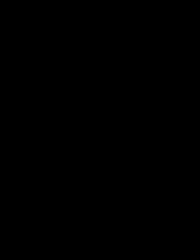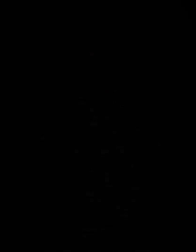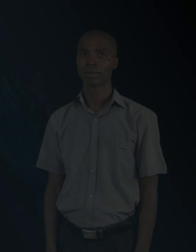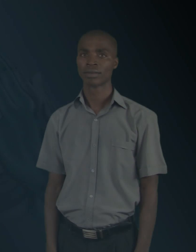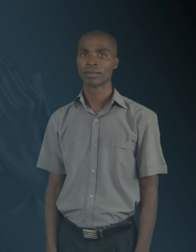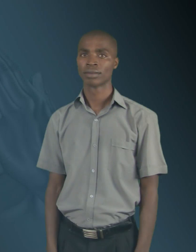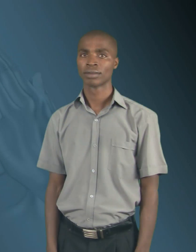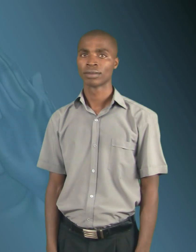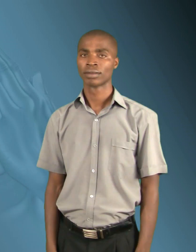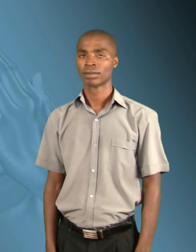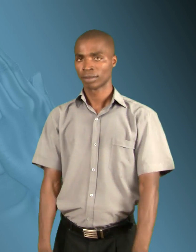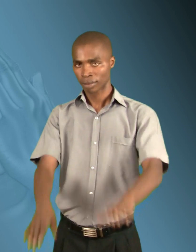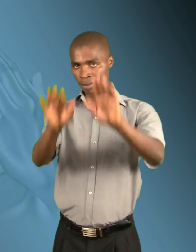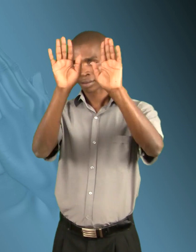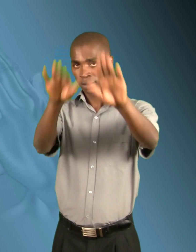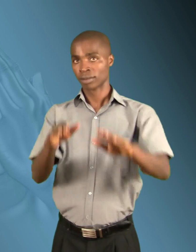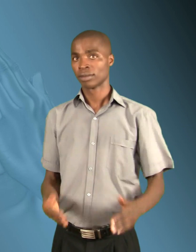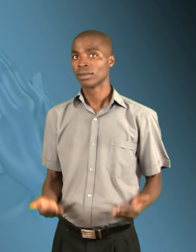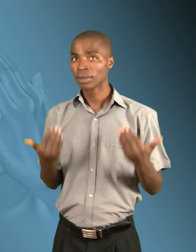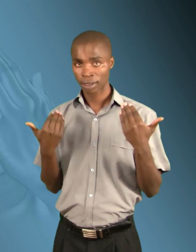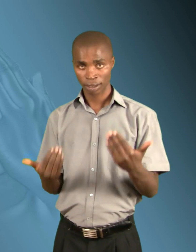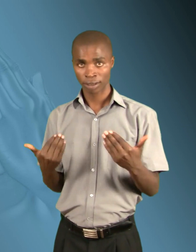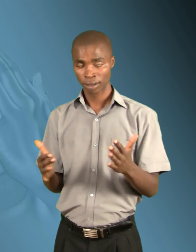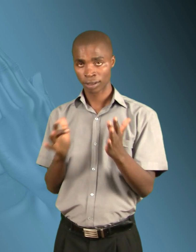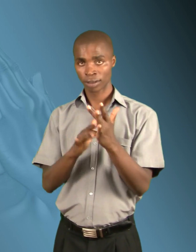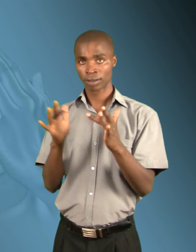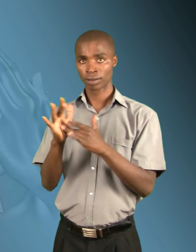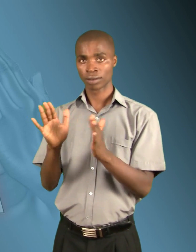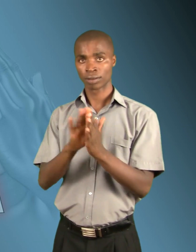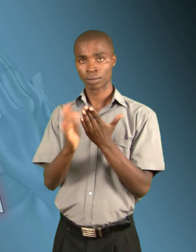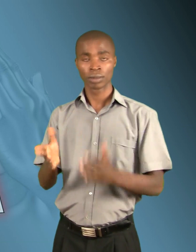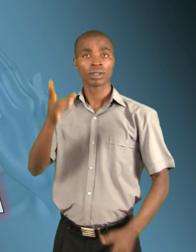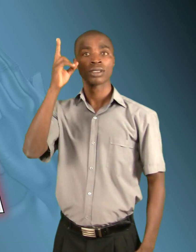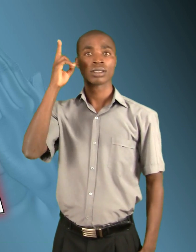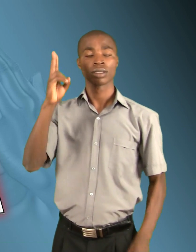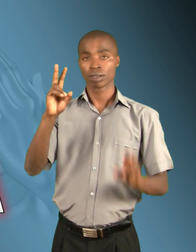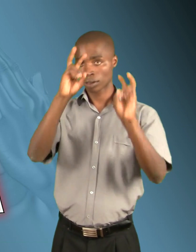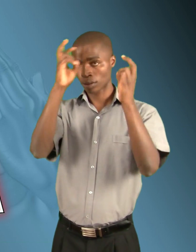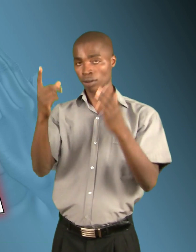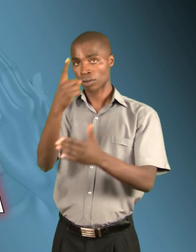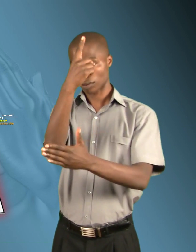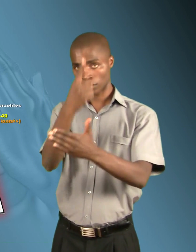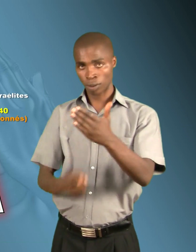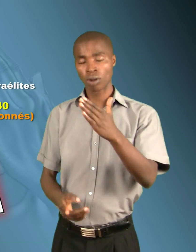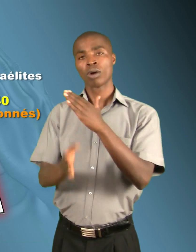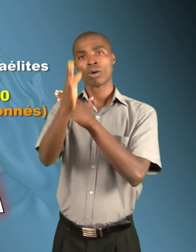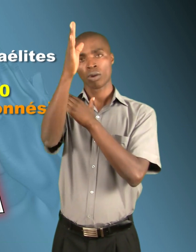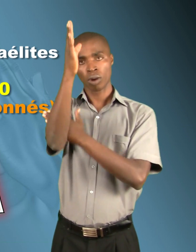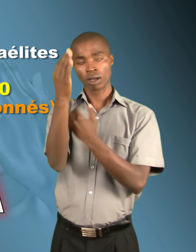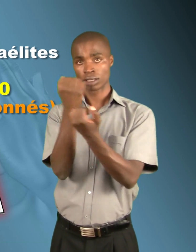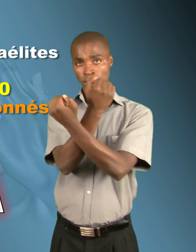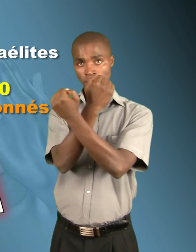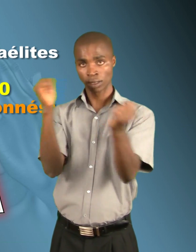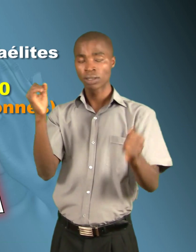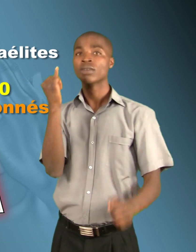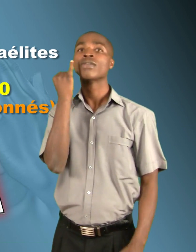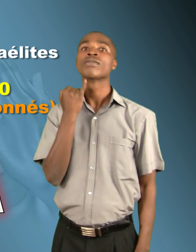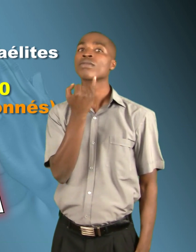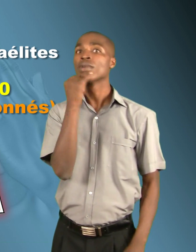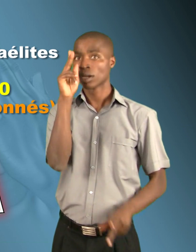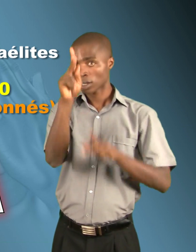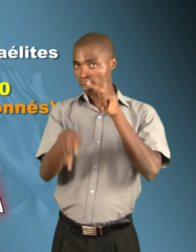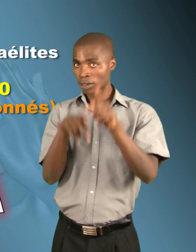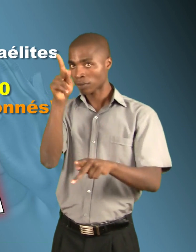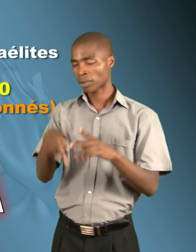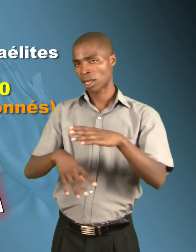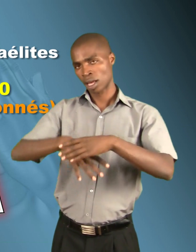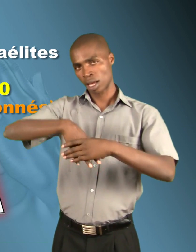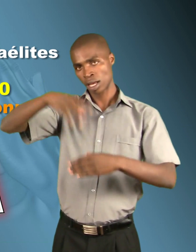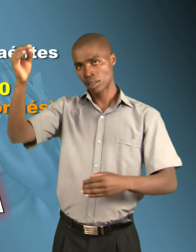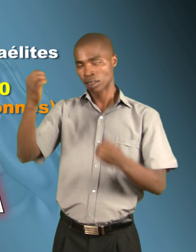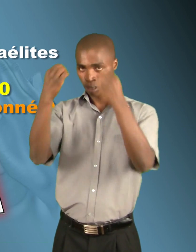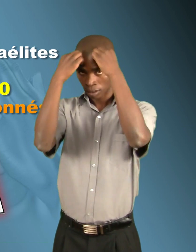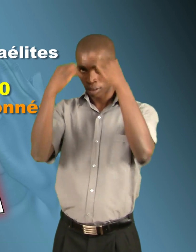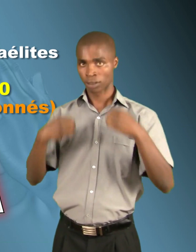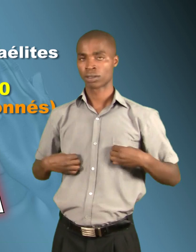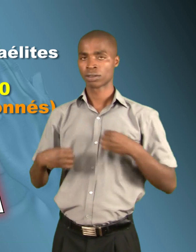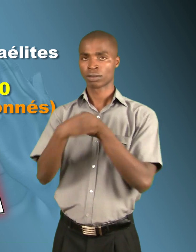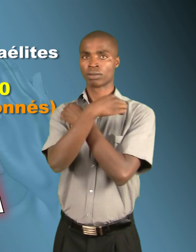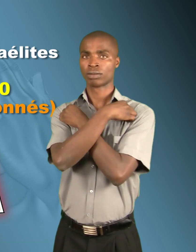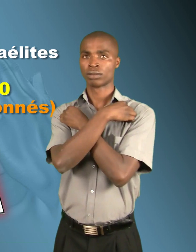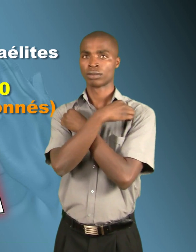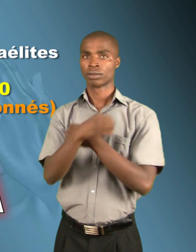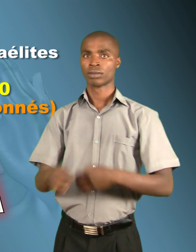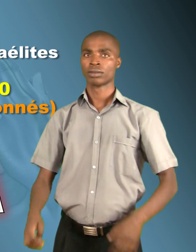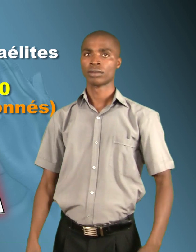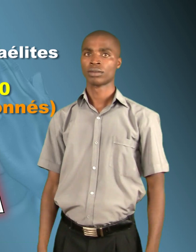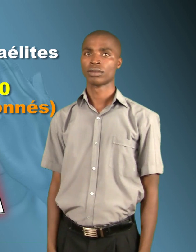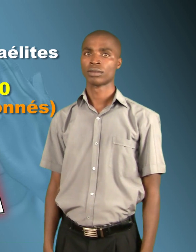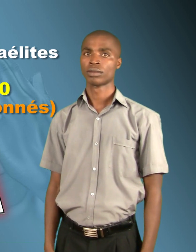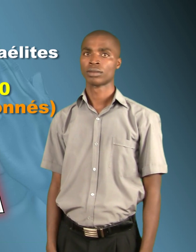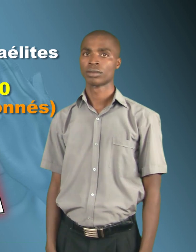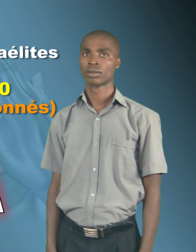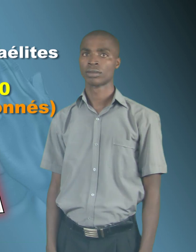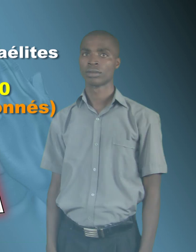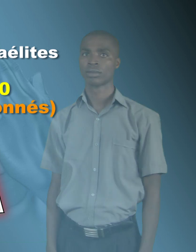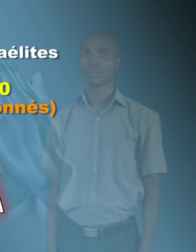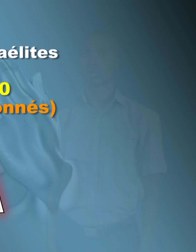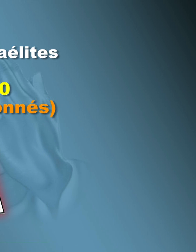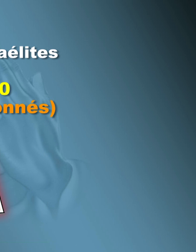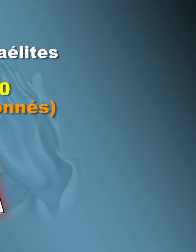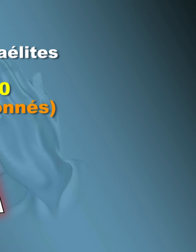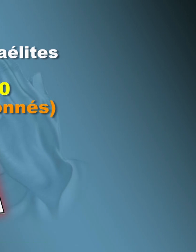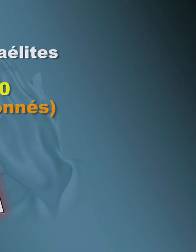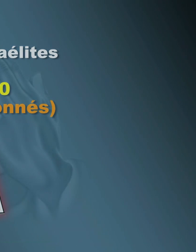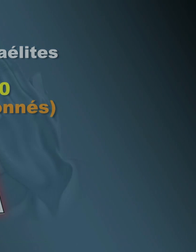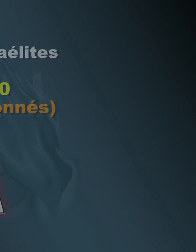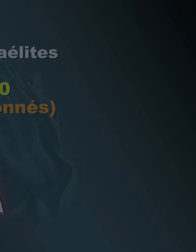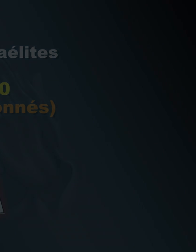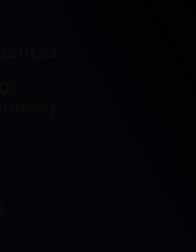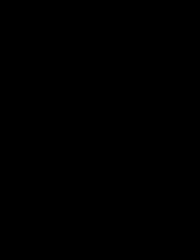God saves the Israelites from Egypt